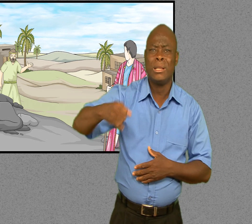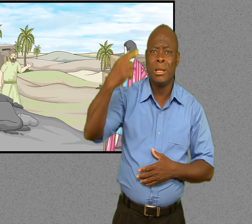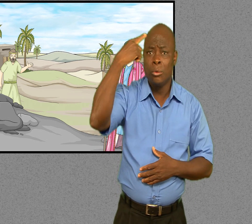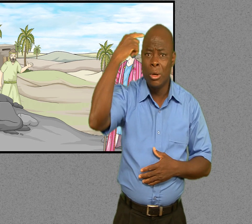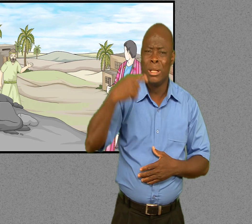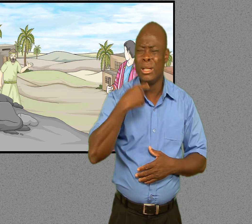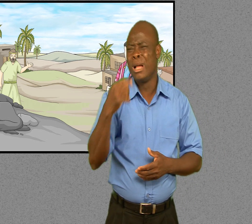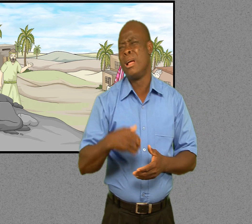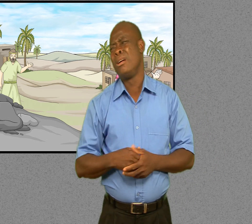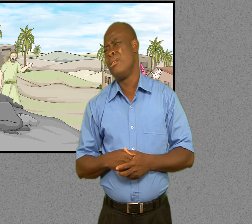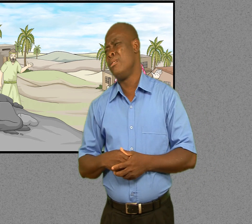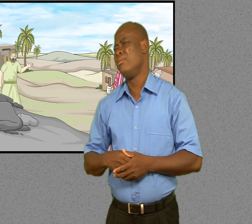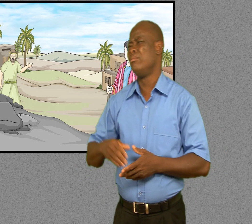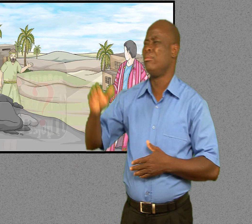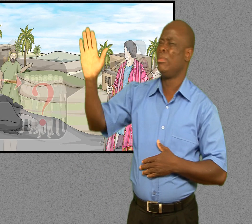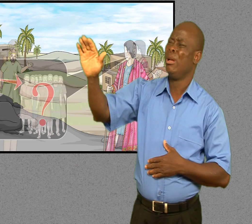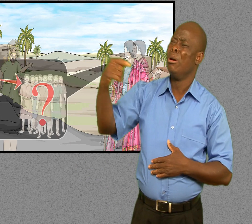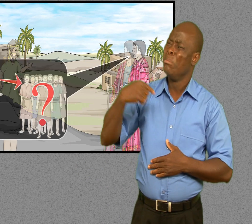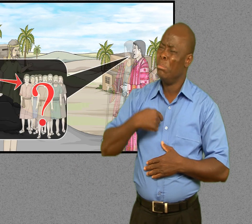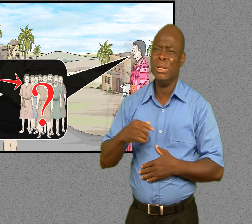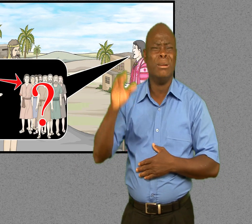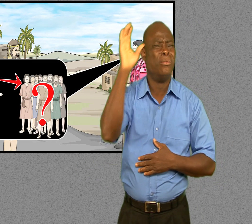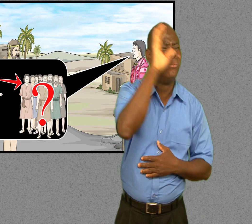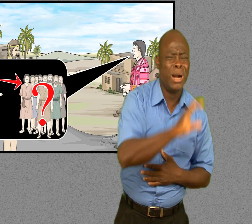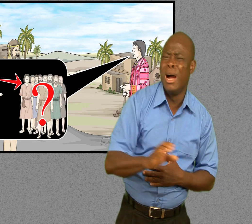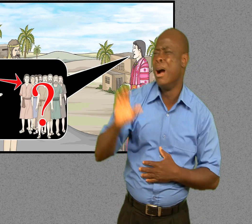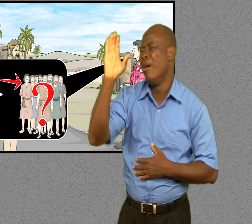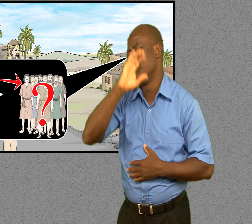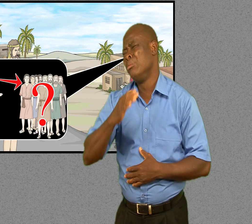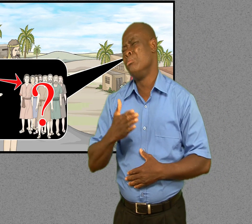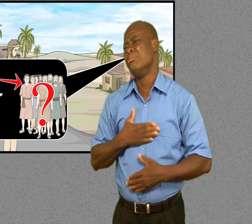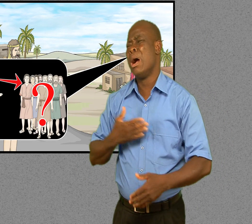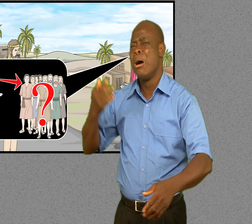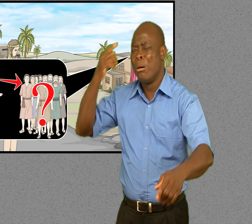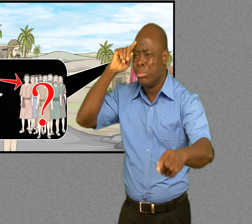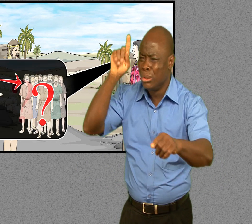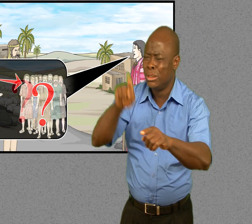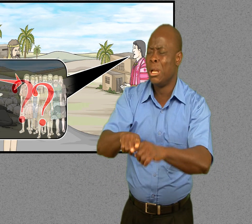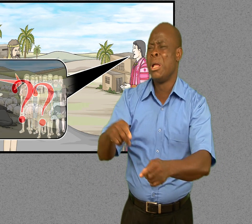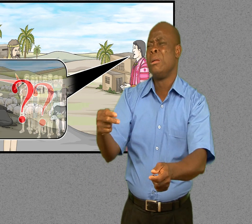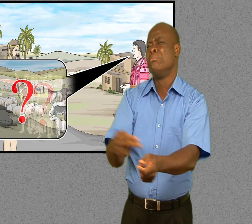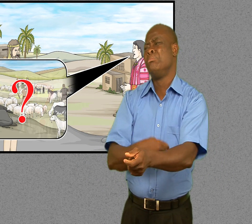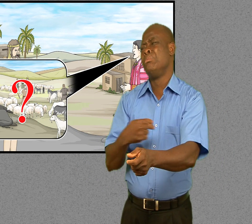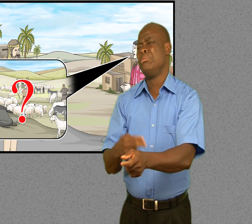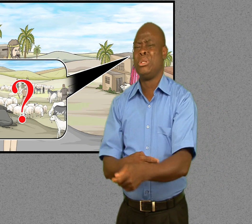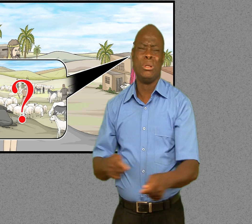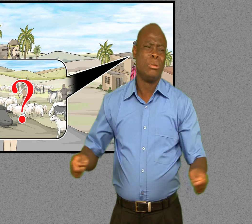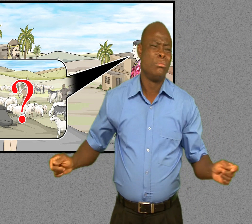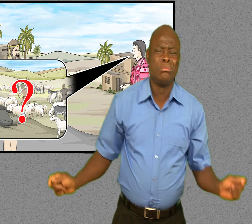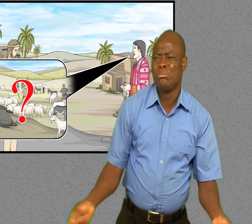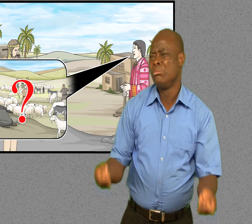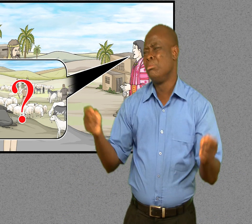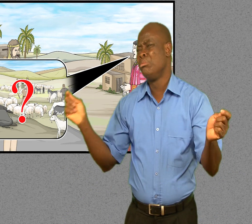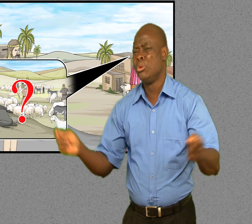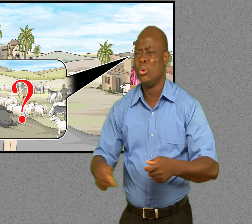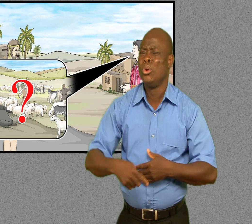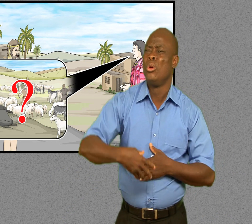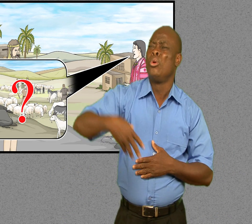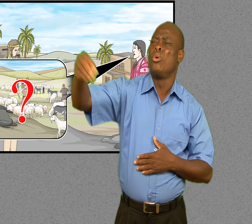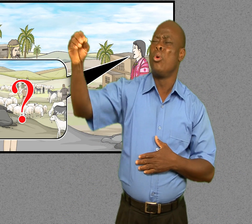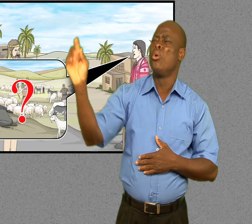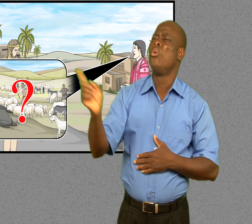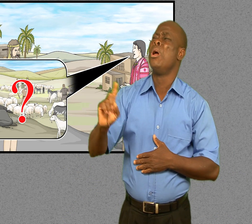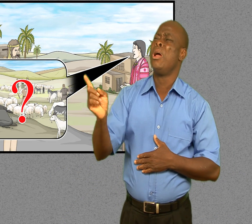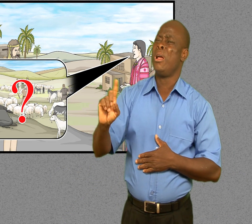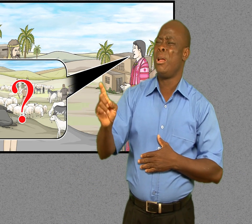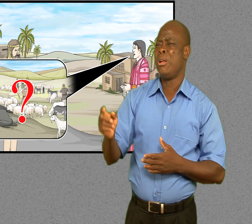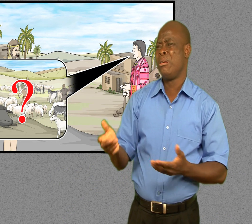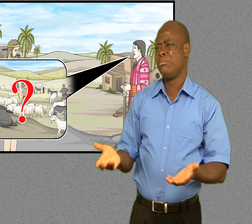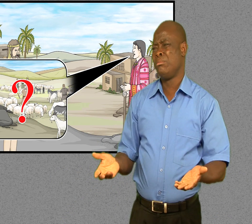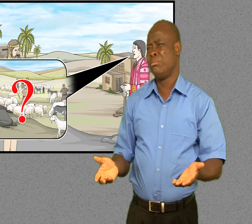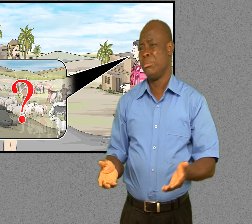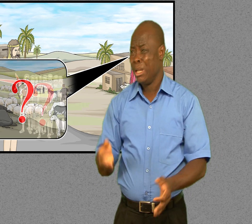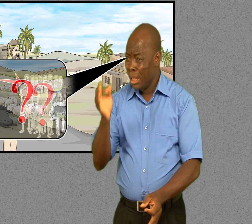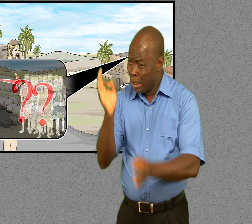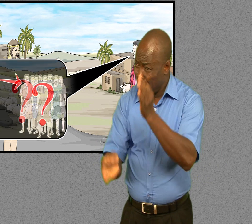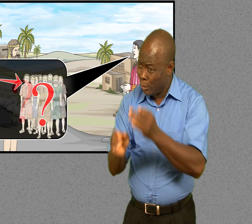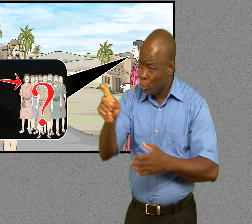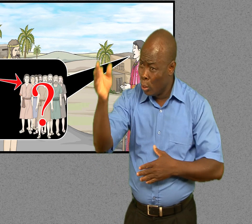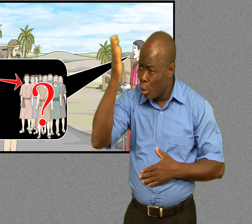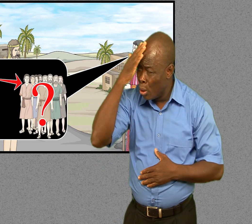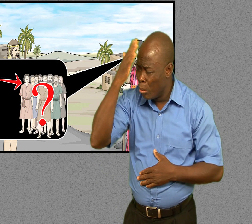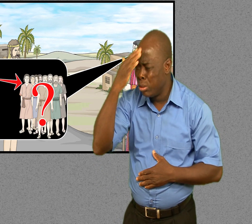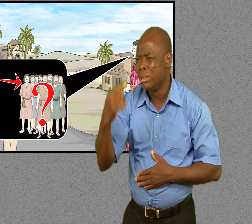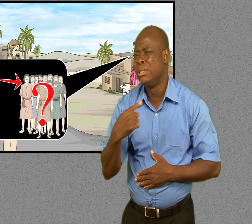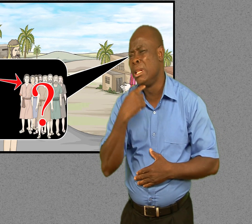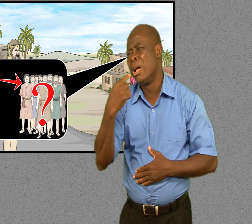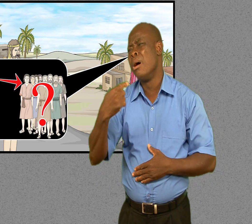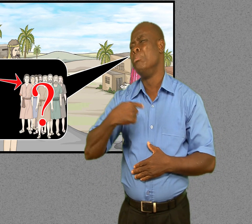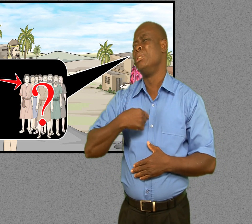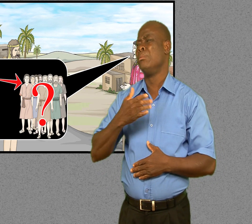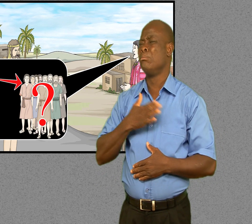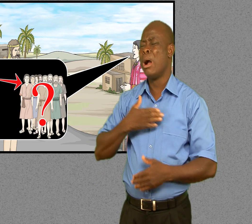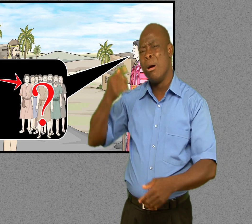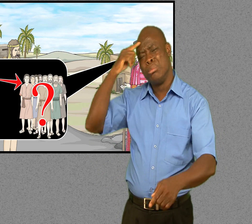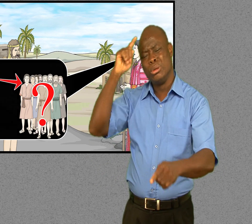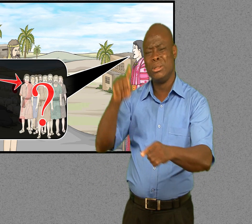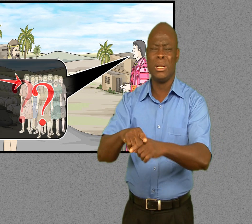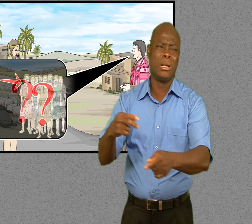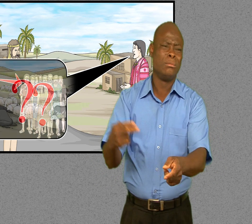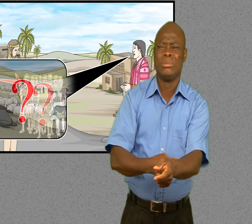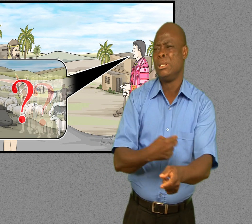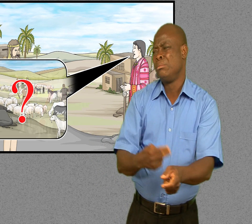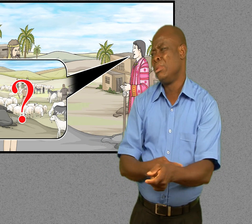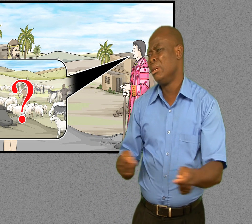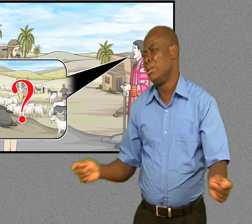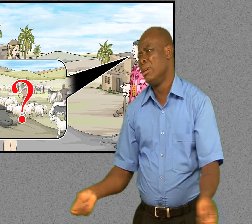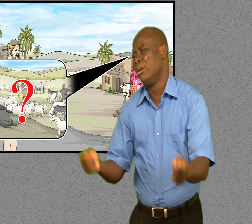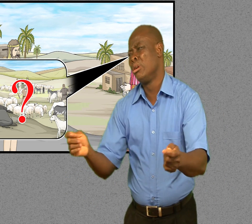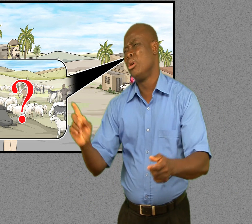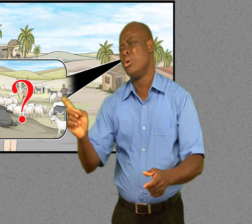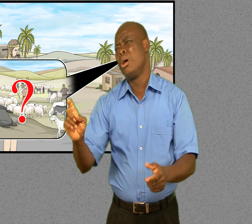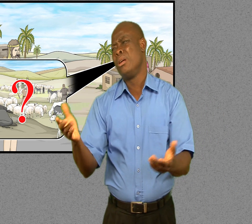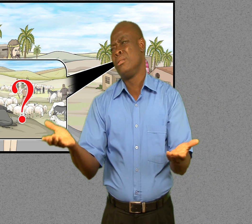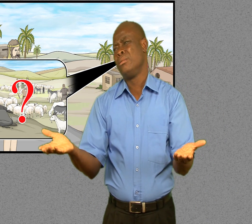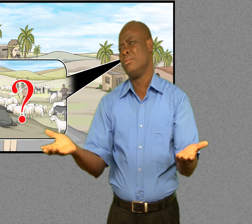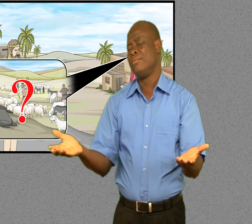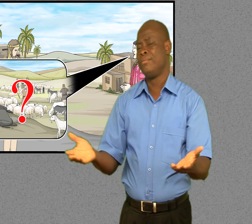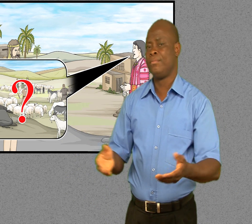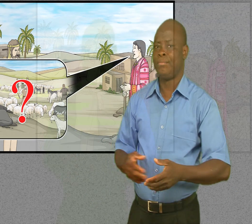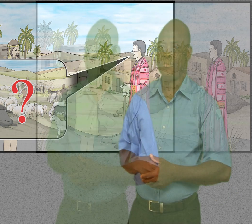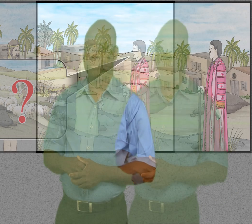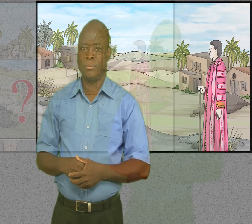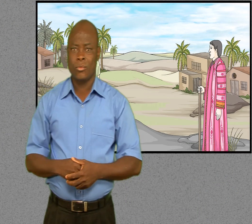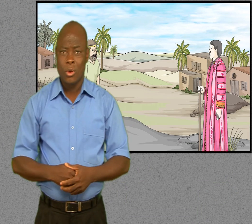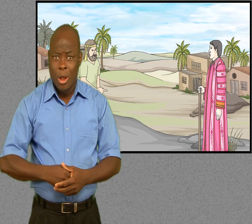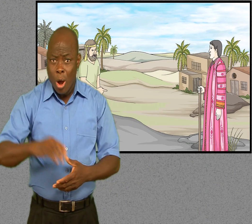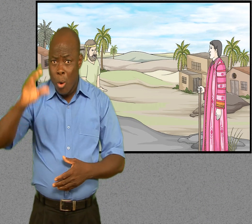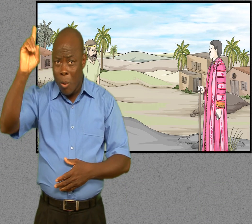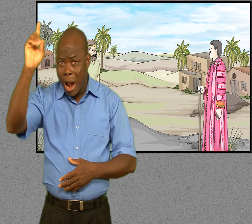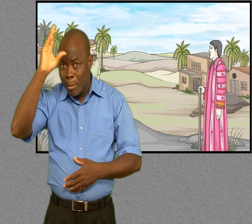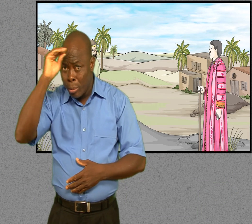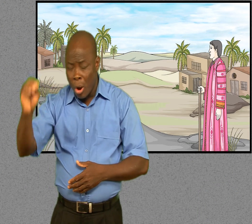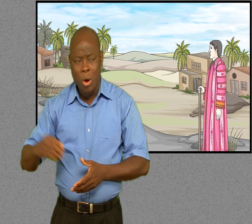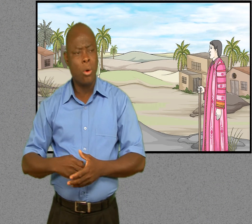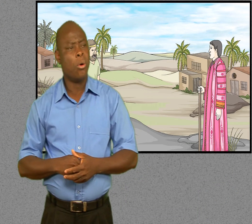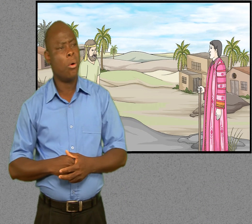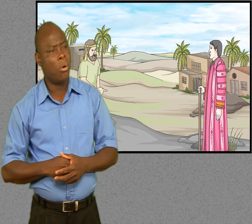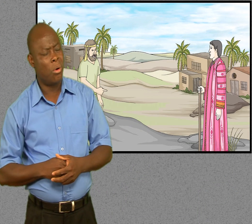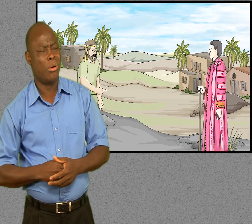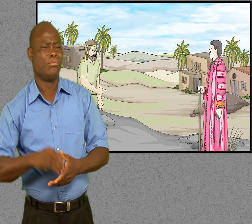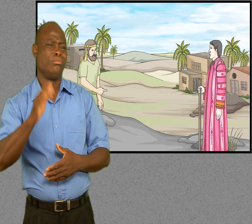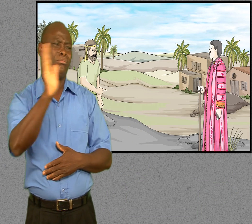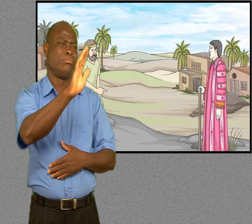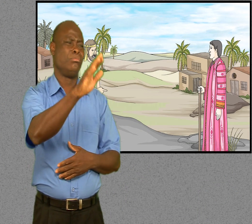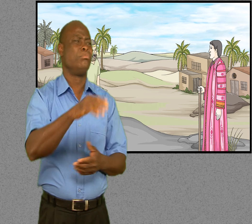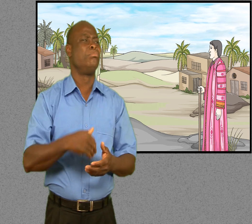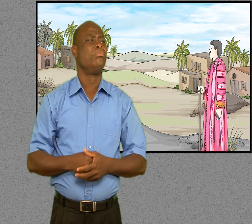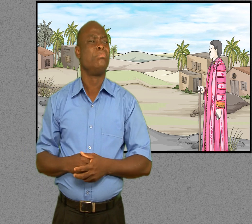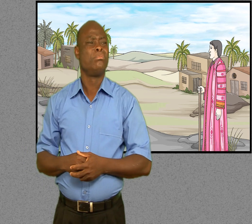“I am looking for my brothers,” Joseph replied. “Can you please tell me where they are pasturing their flocks?”